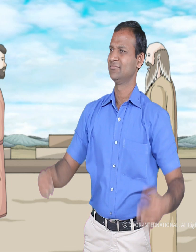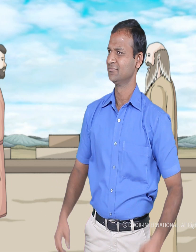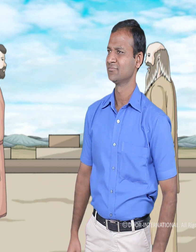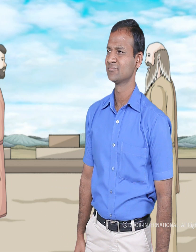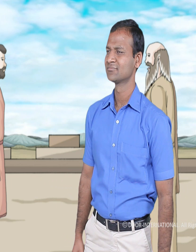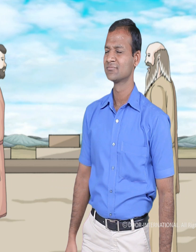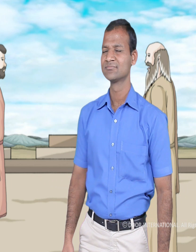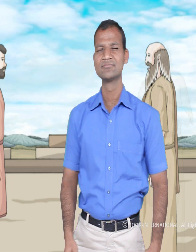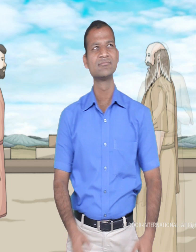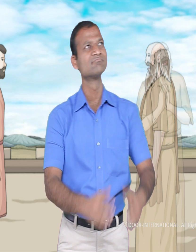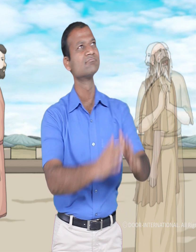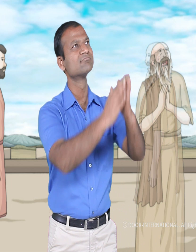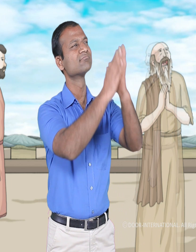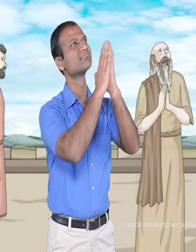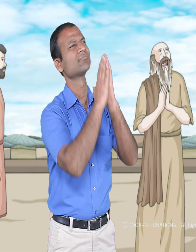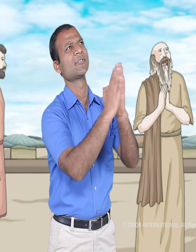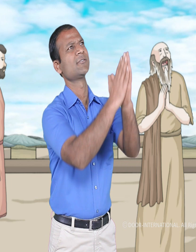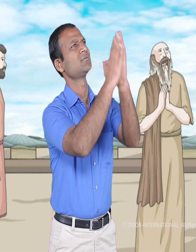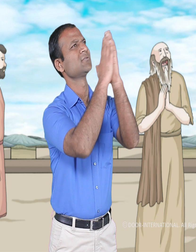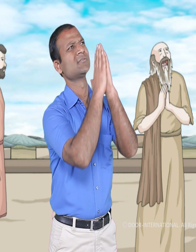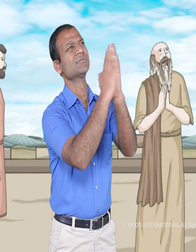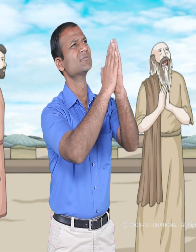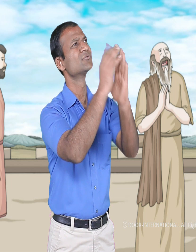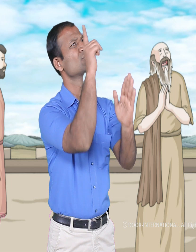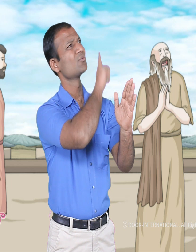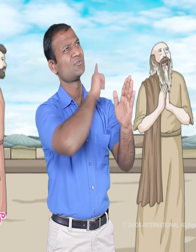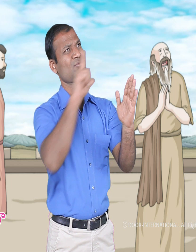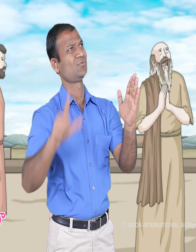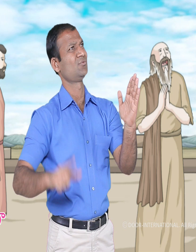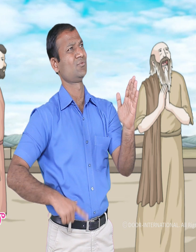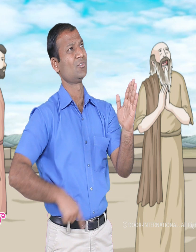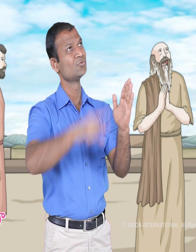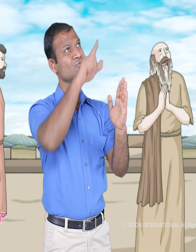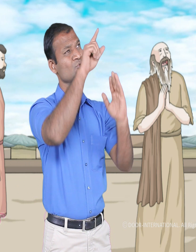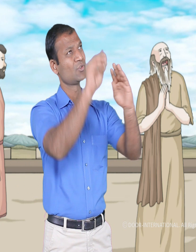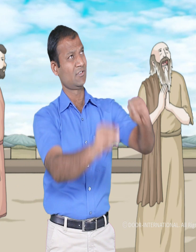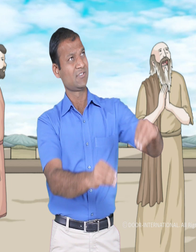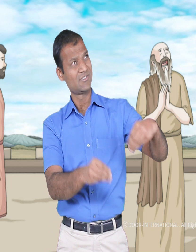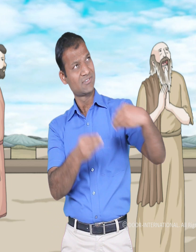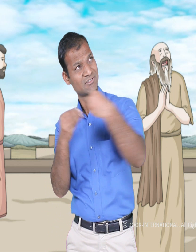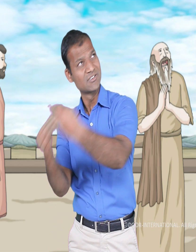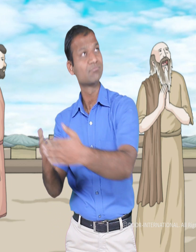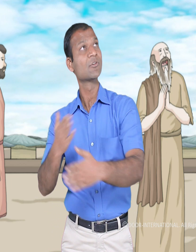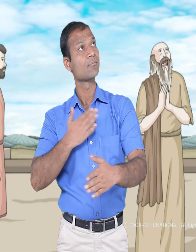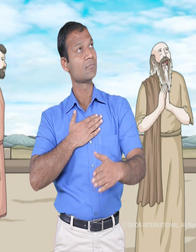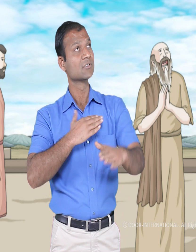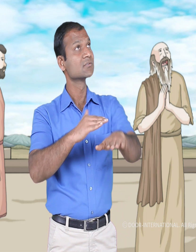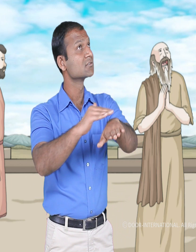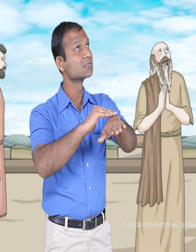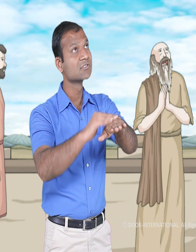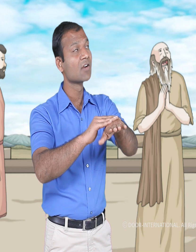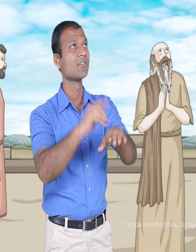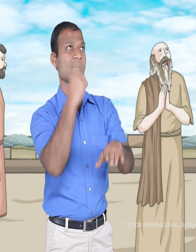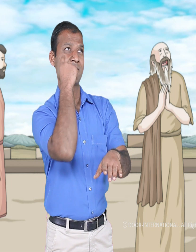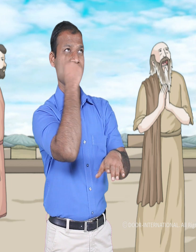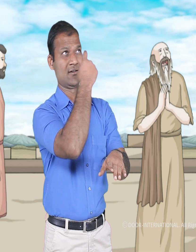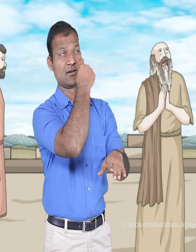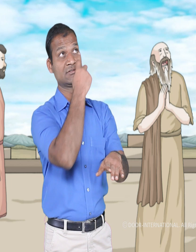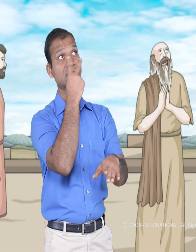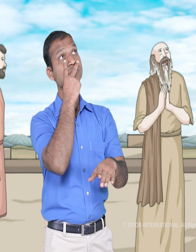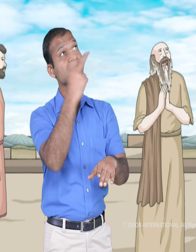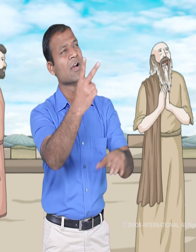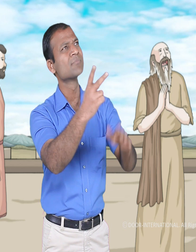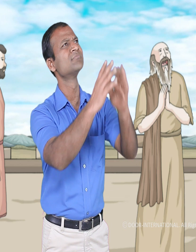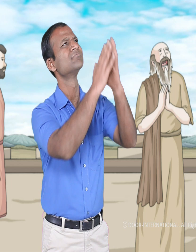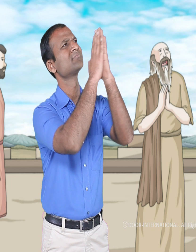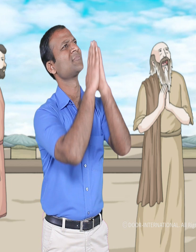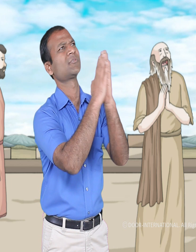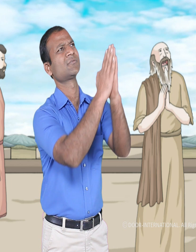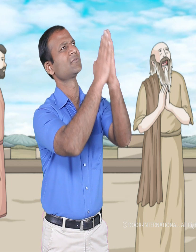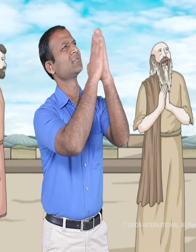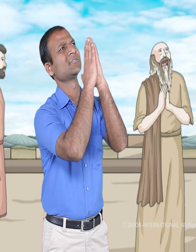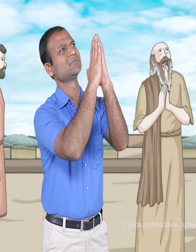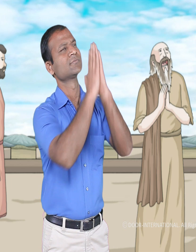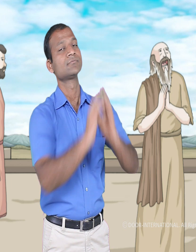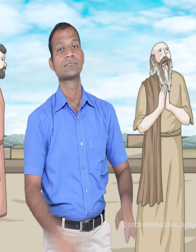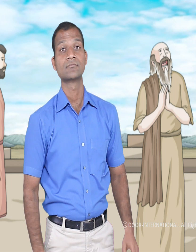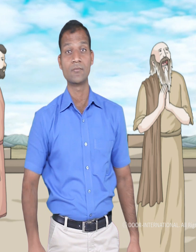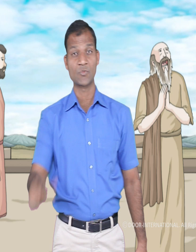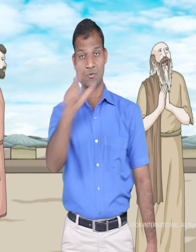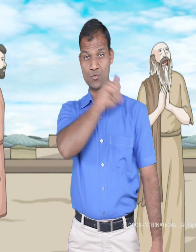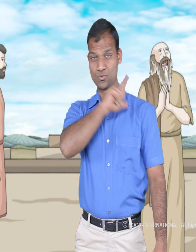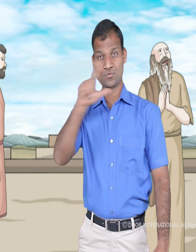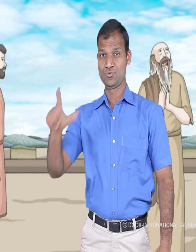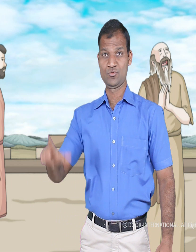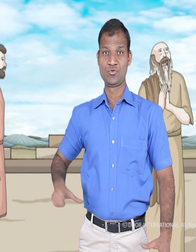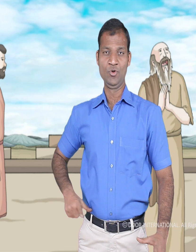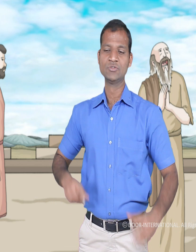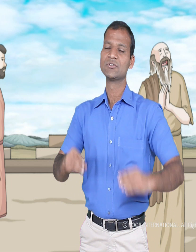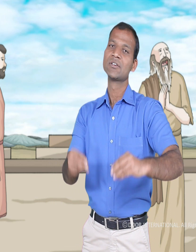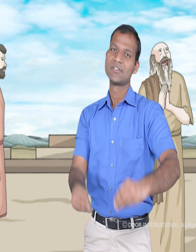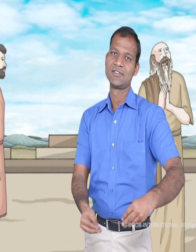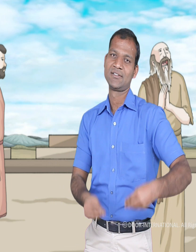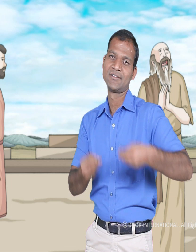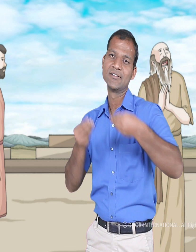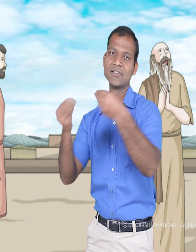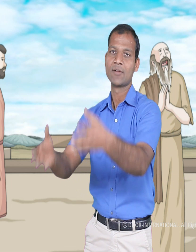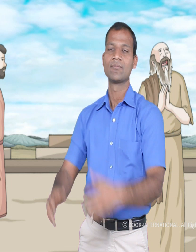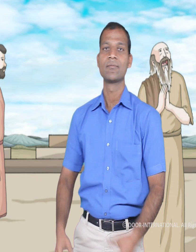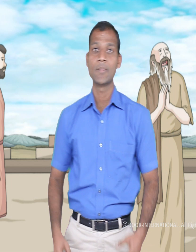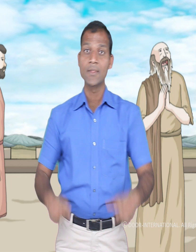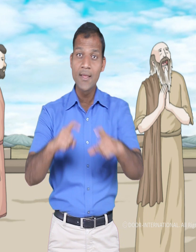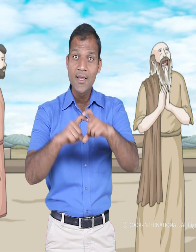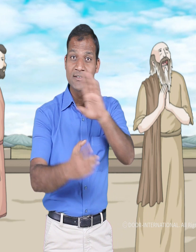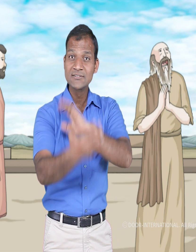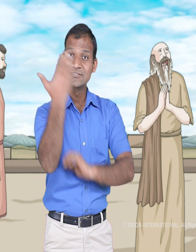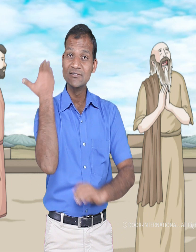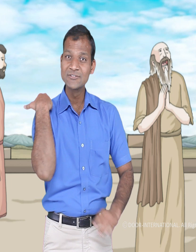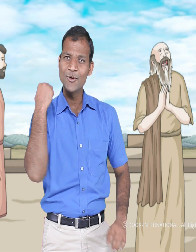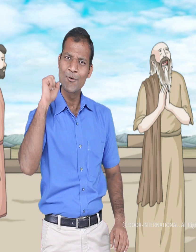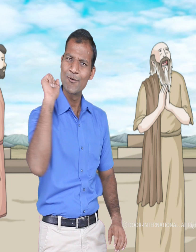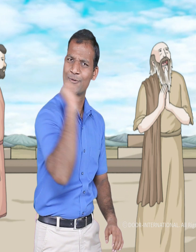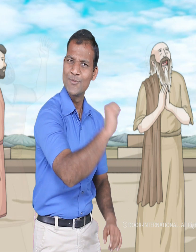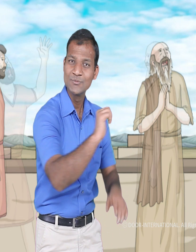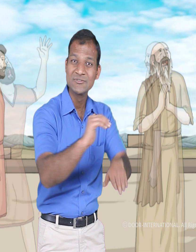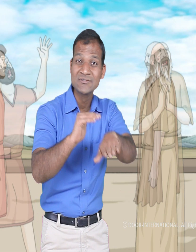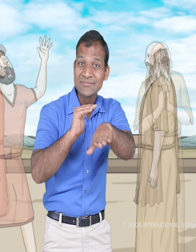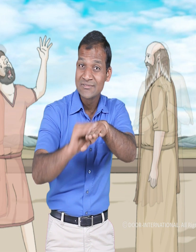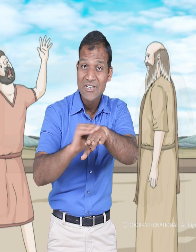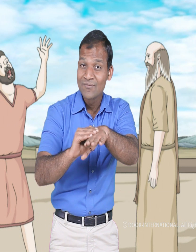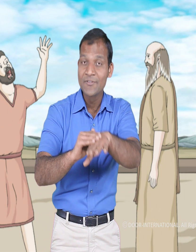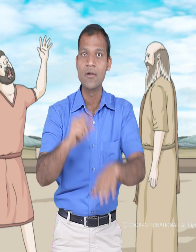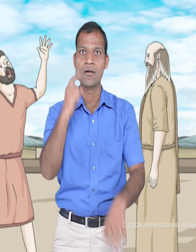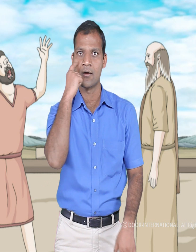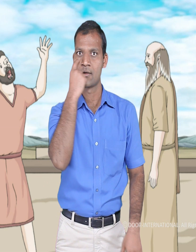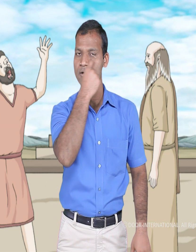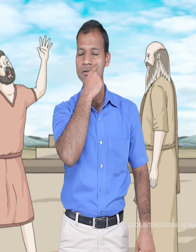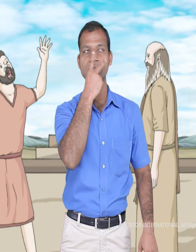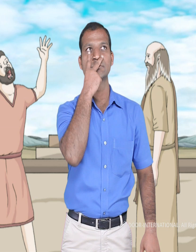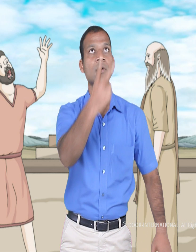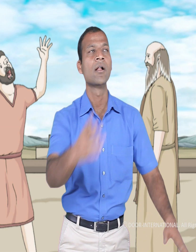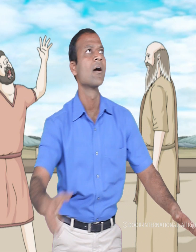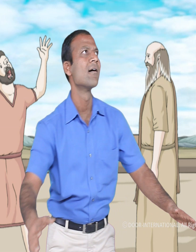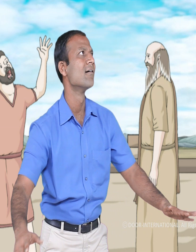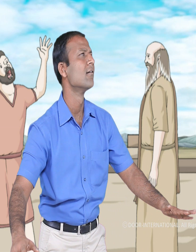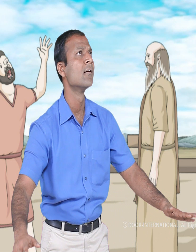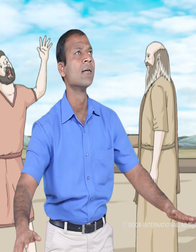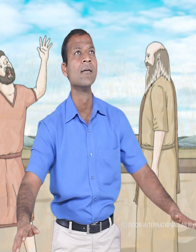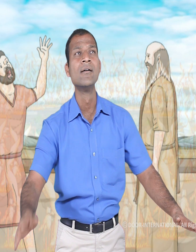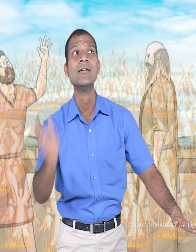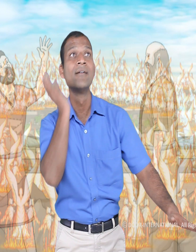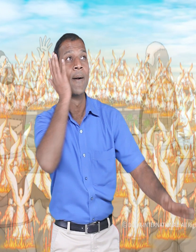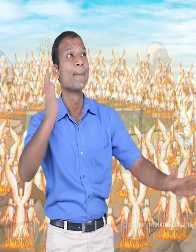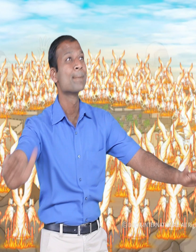Then Elisha prayed, “O LORD, please open his eyes that he may see.”